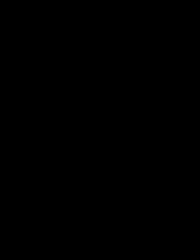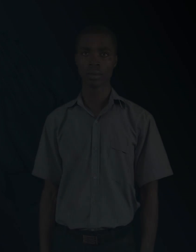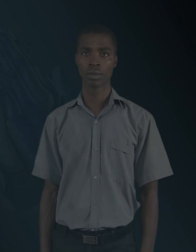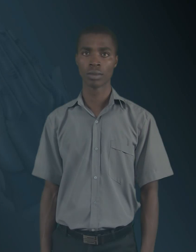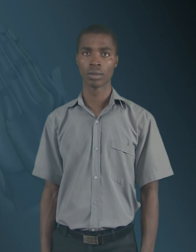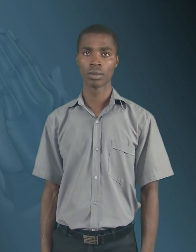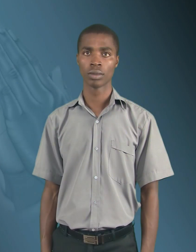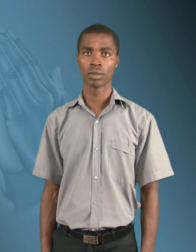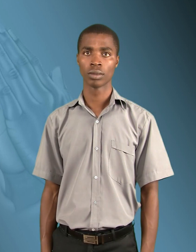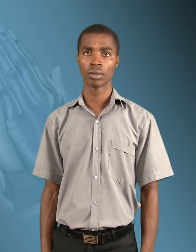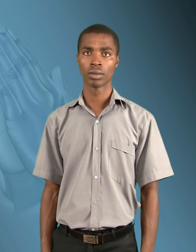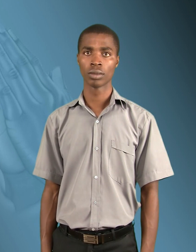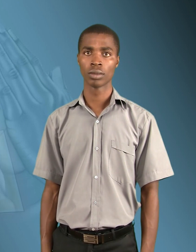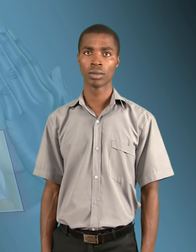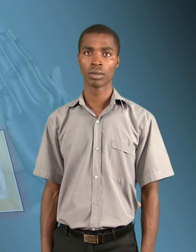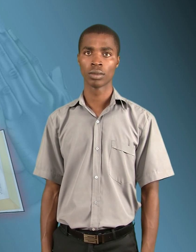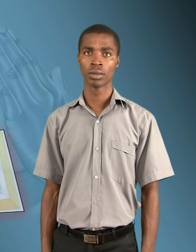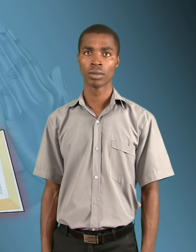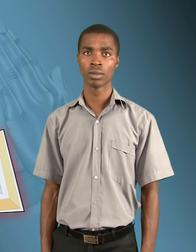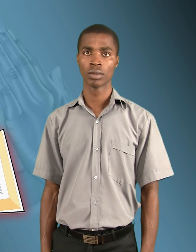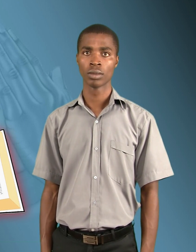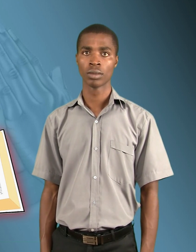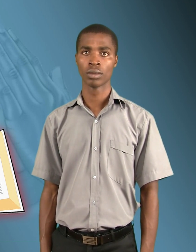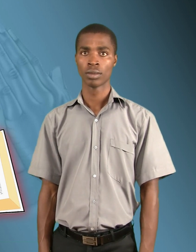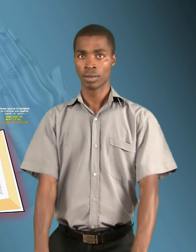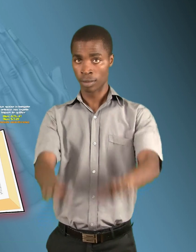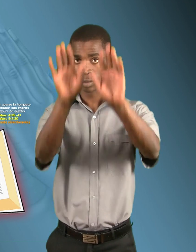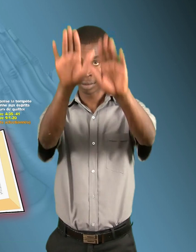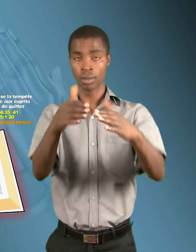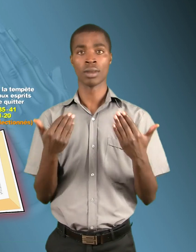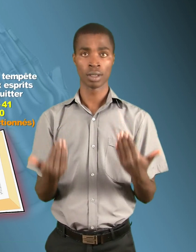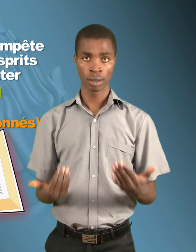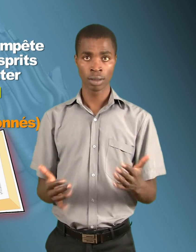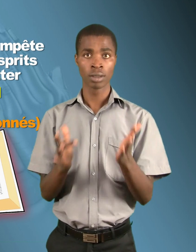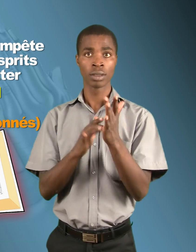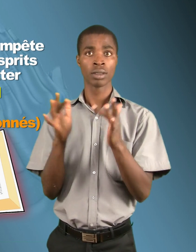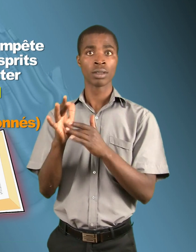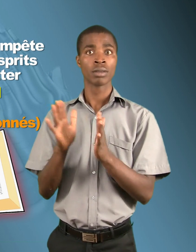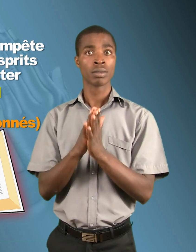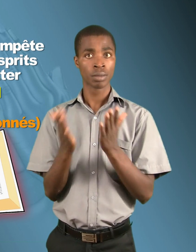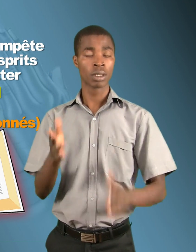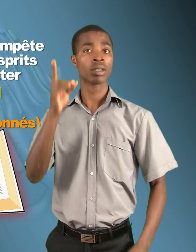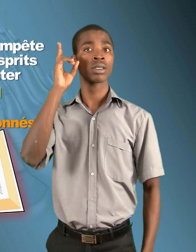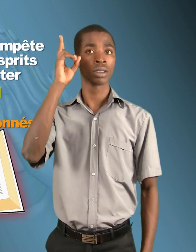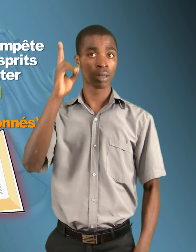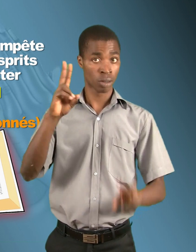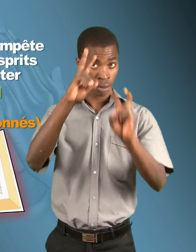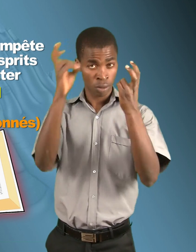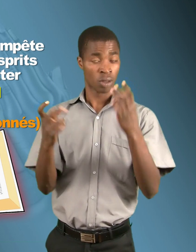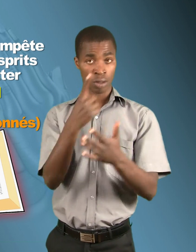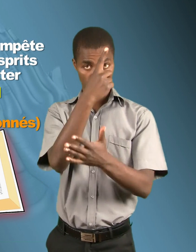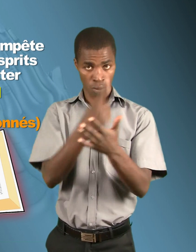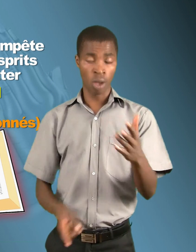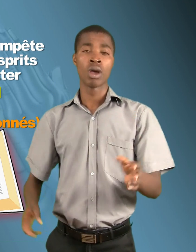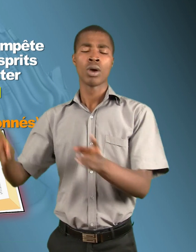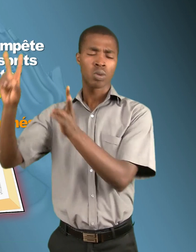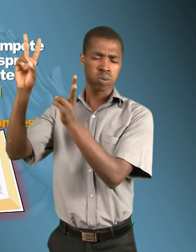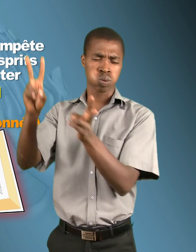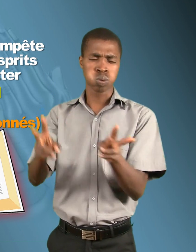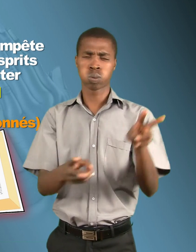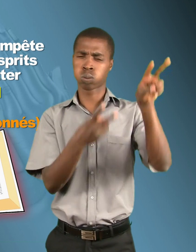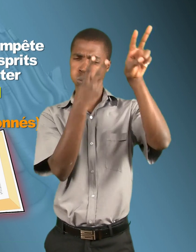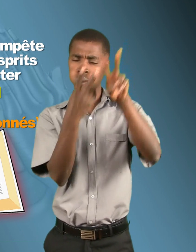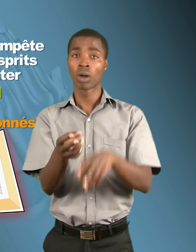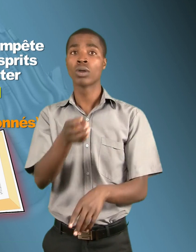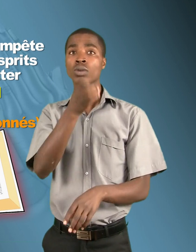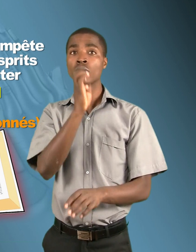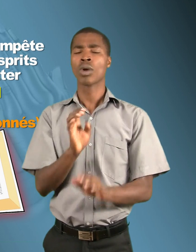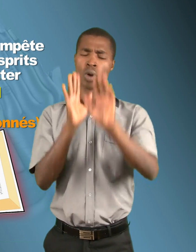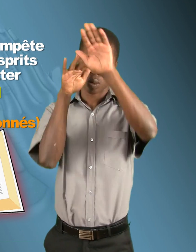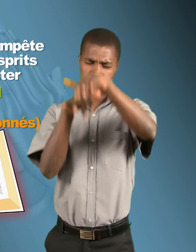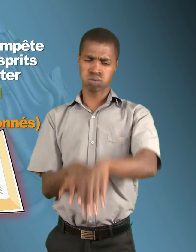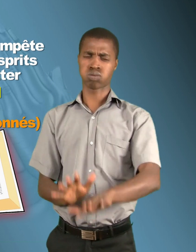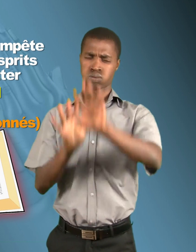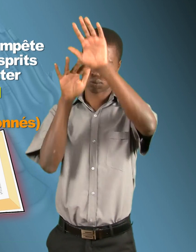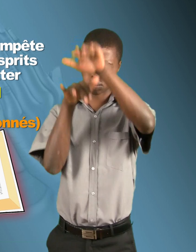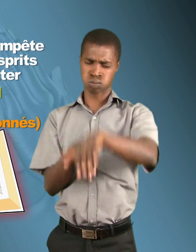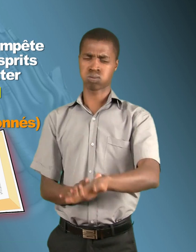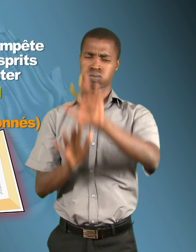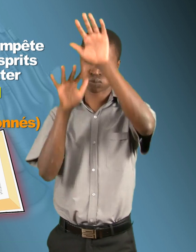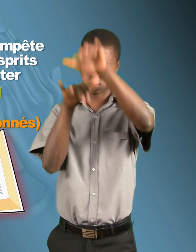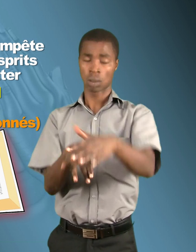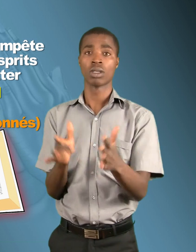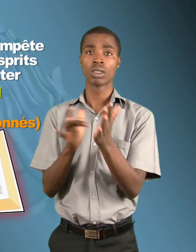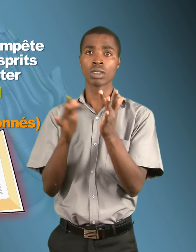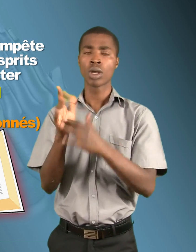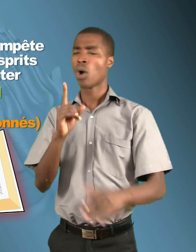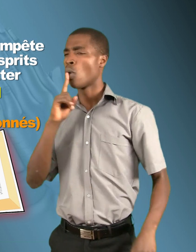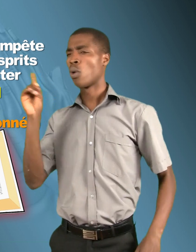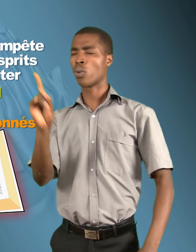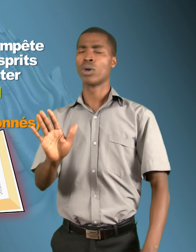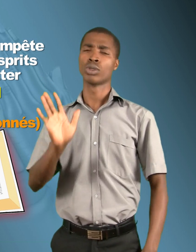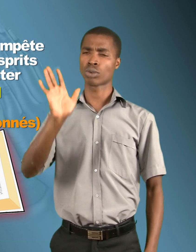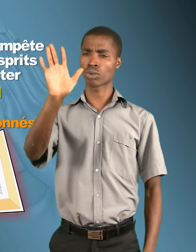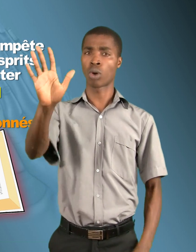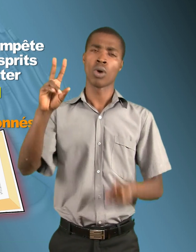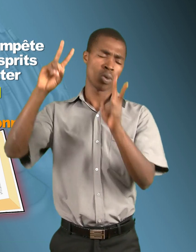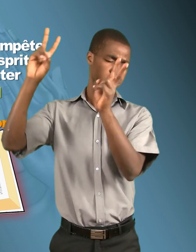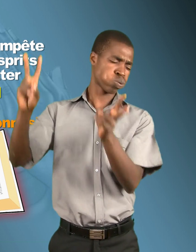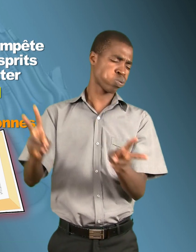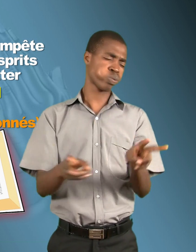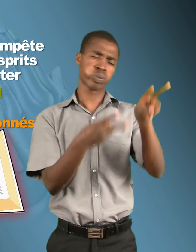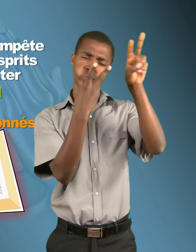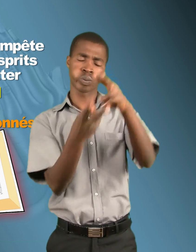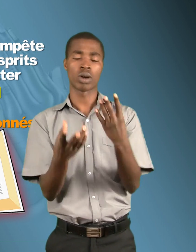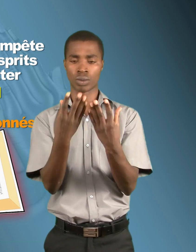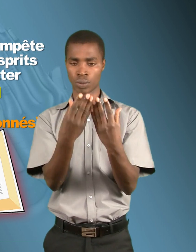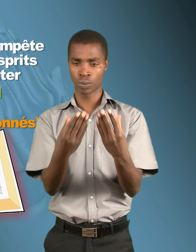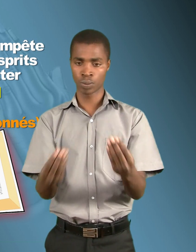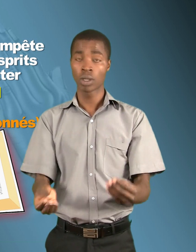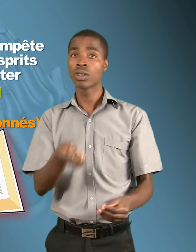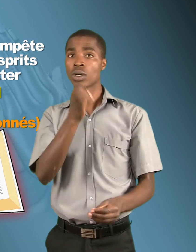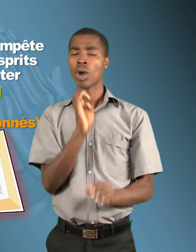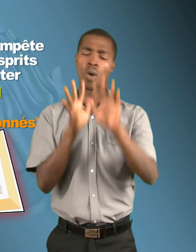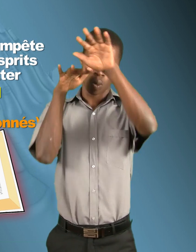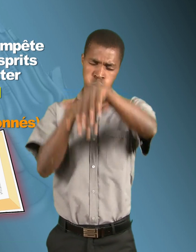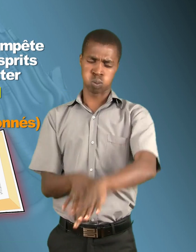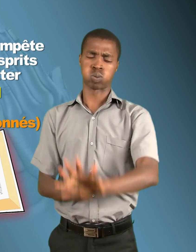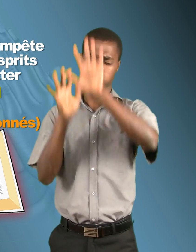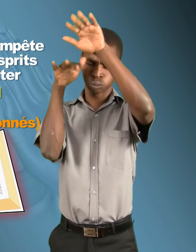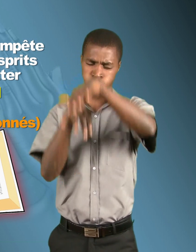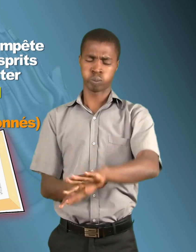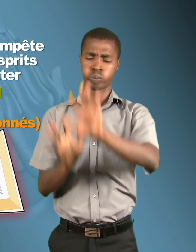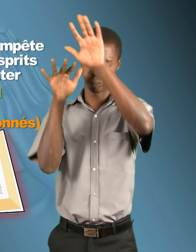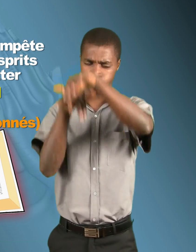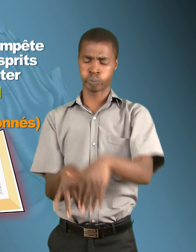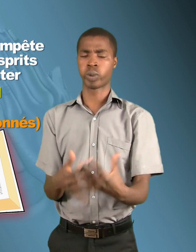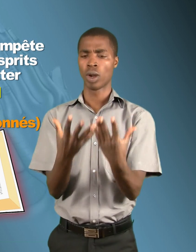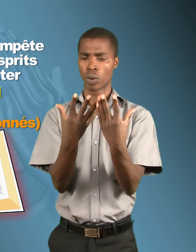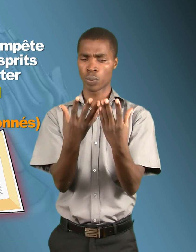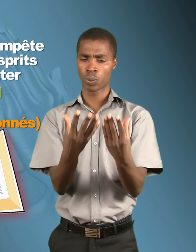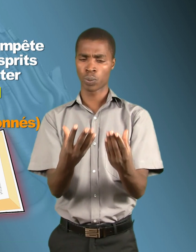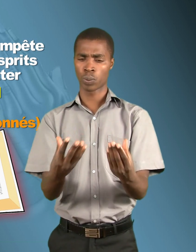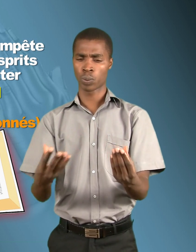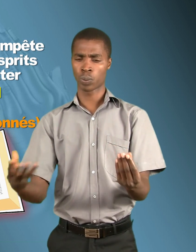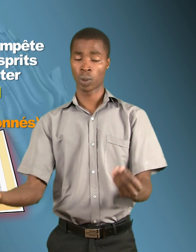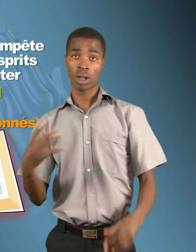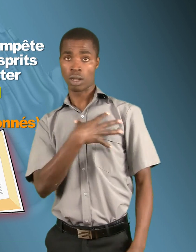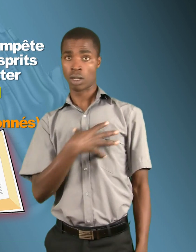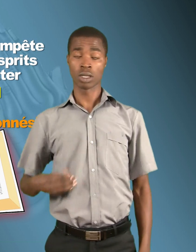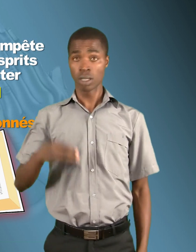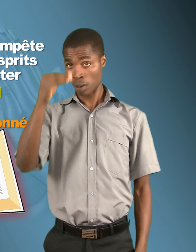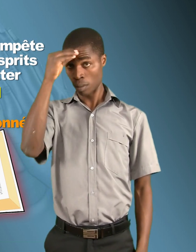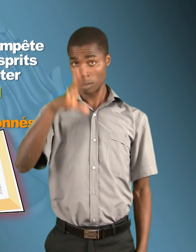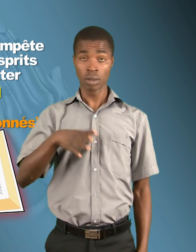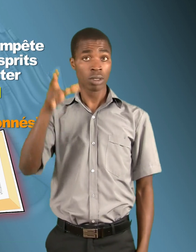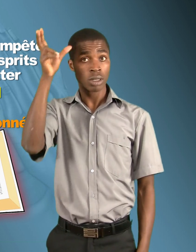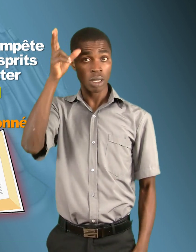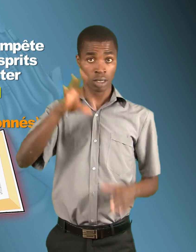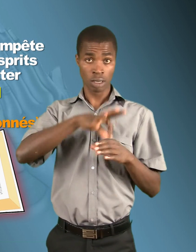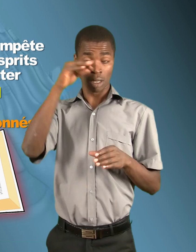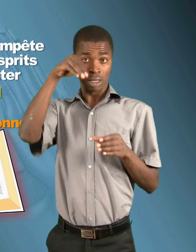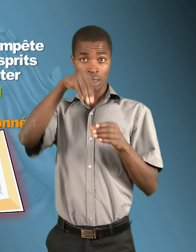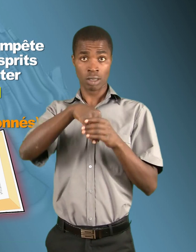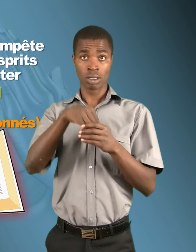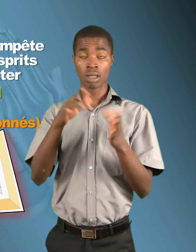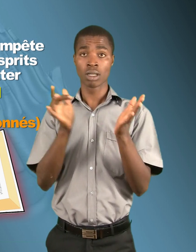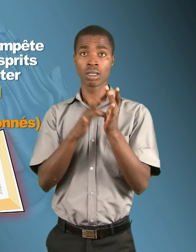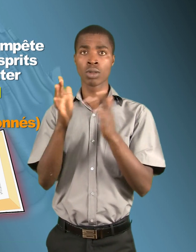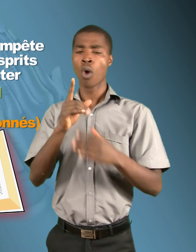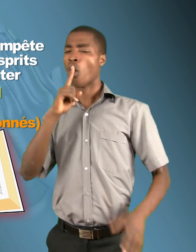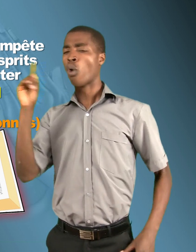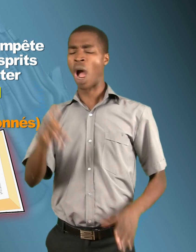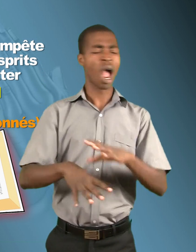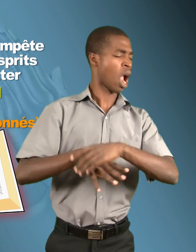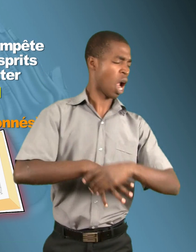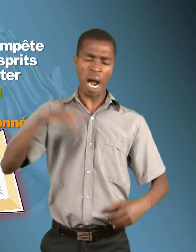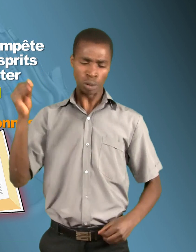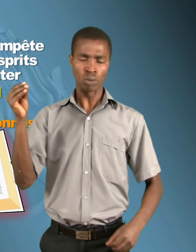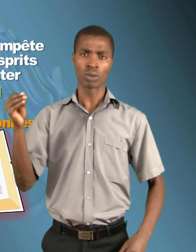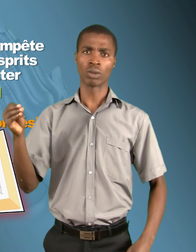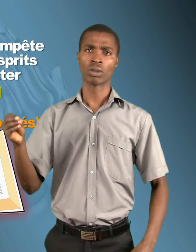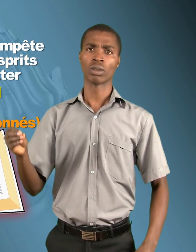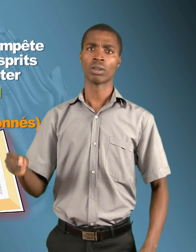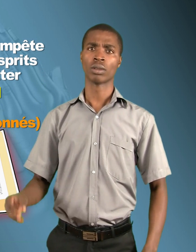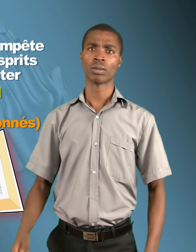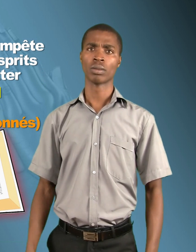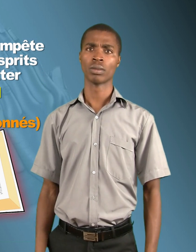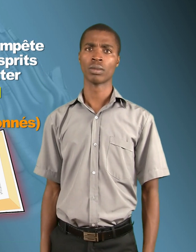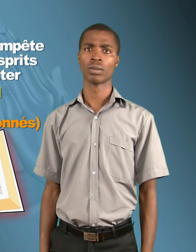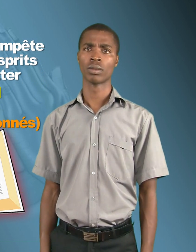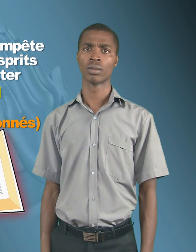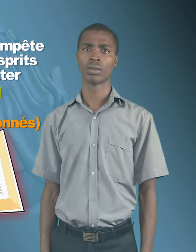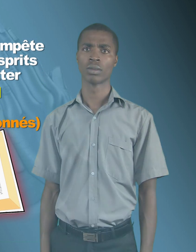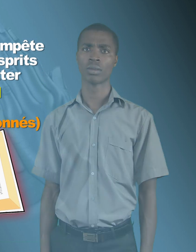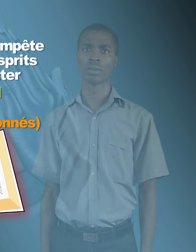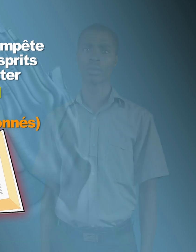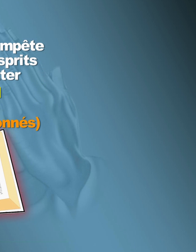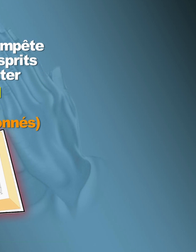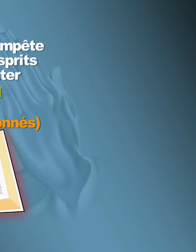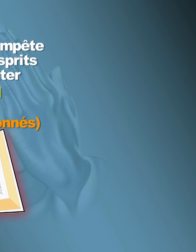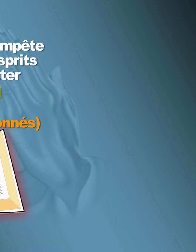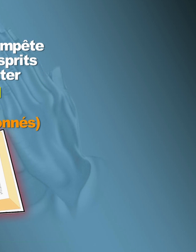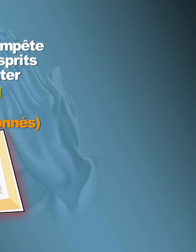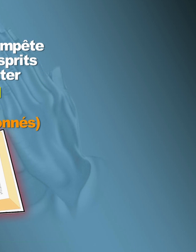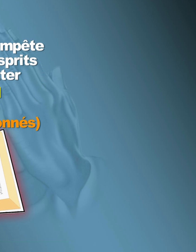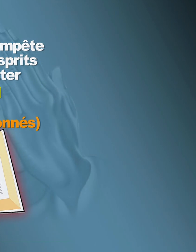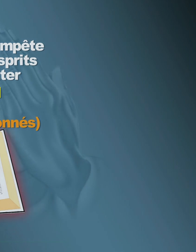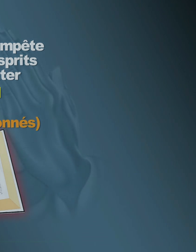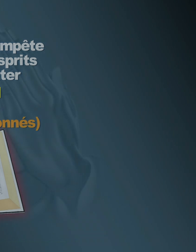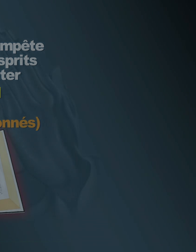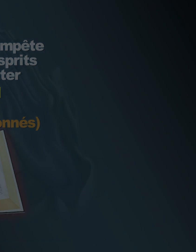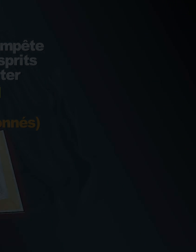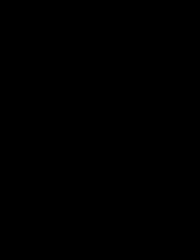Jesus calms the storm and orders bad spirits out